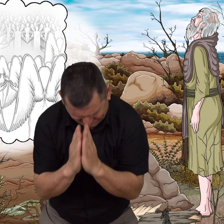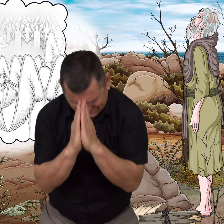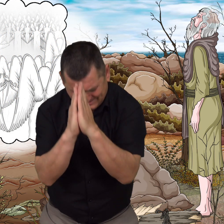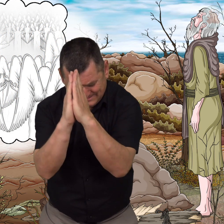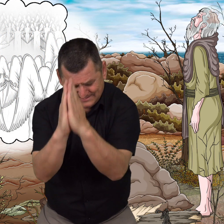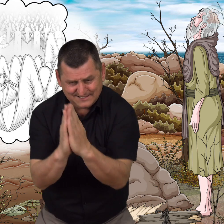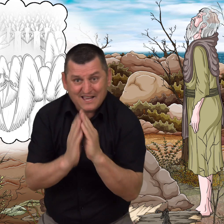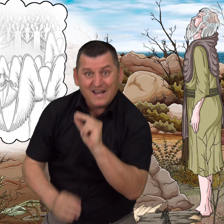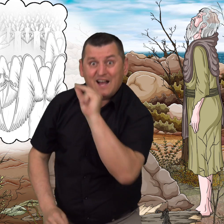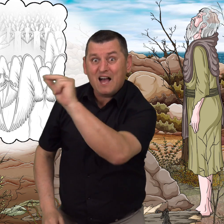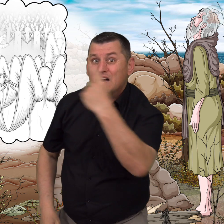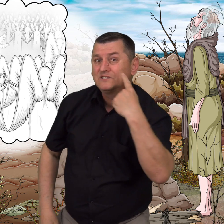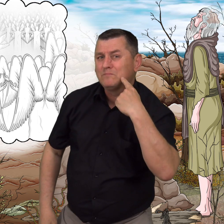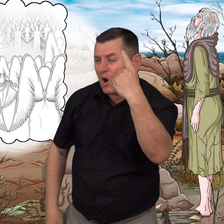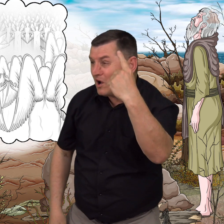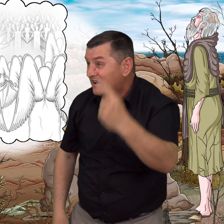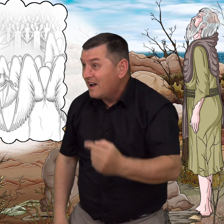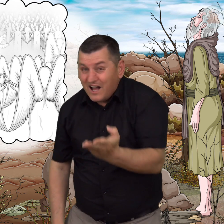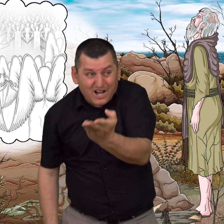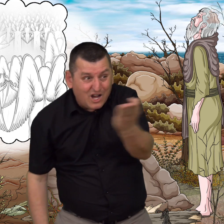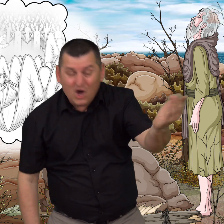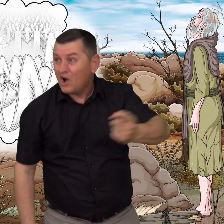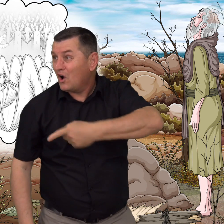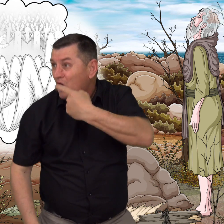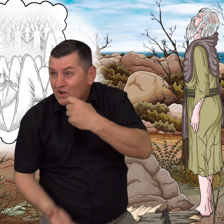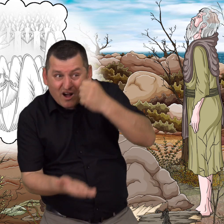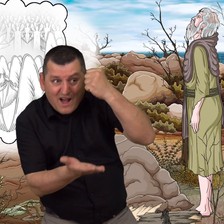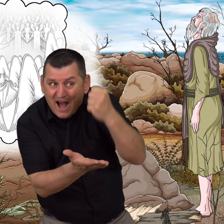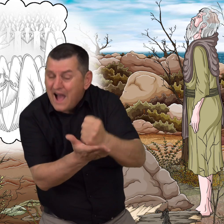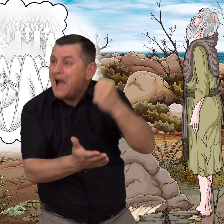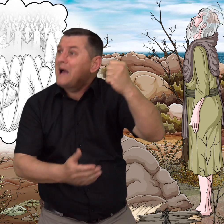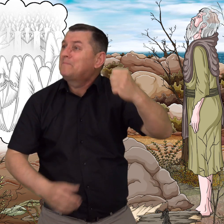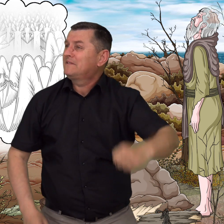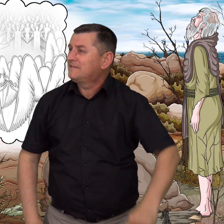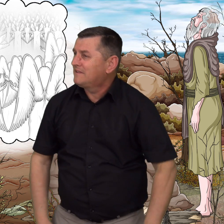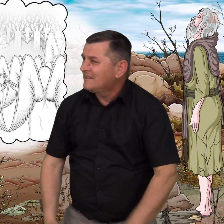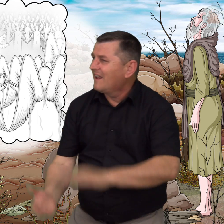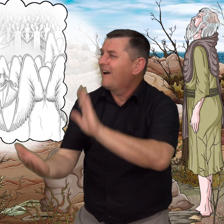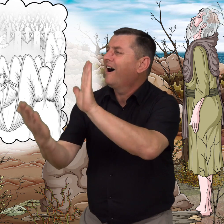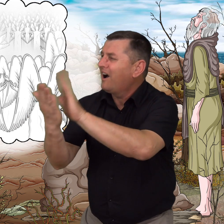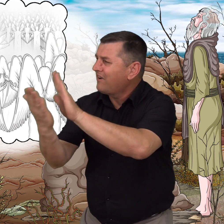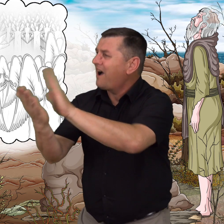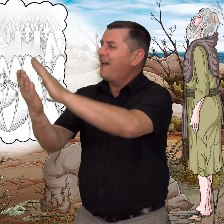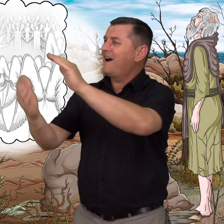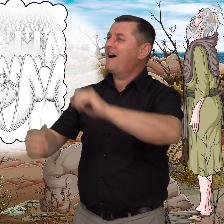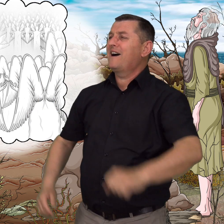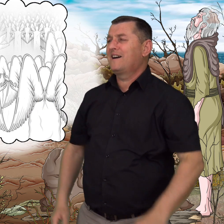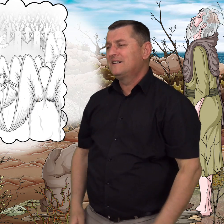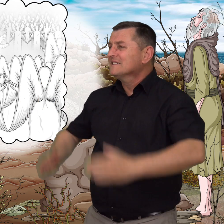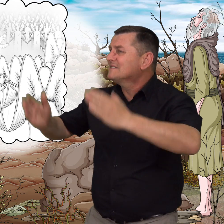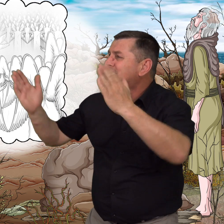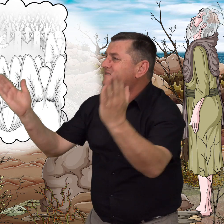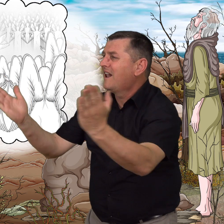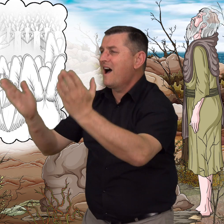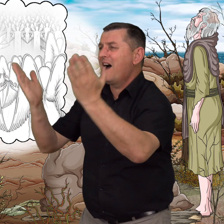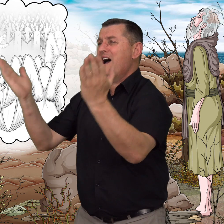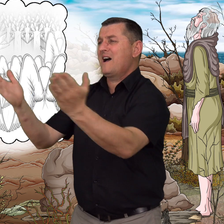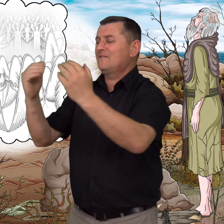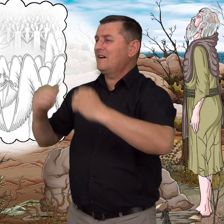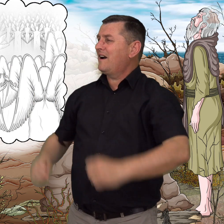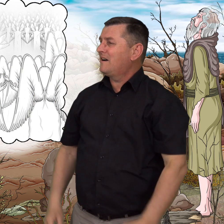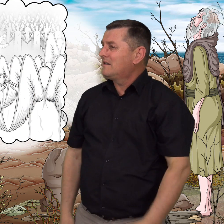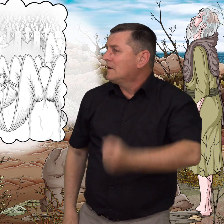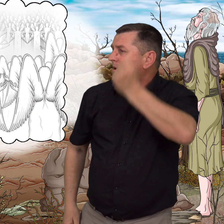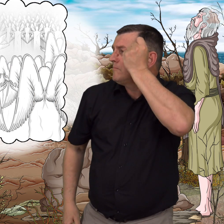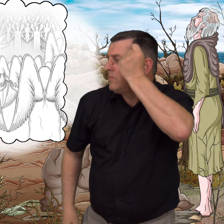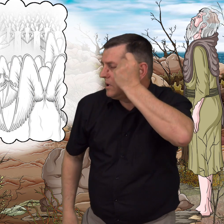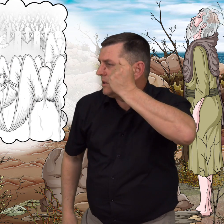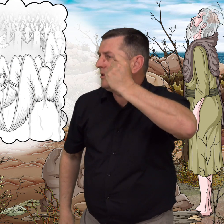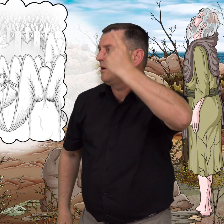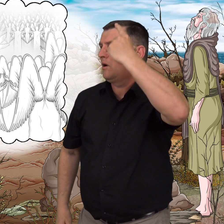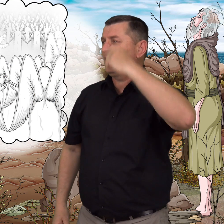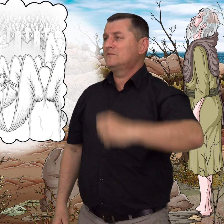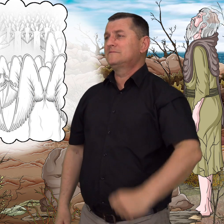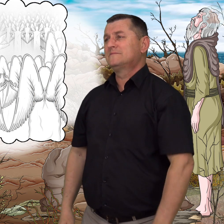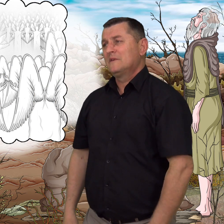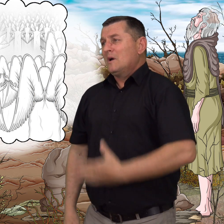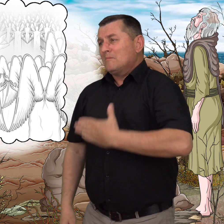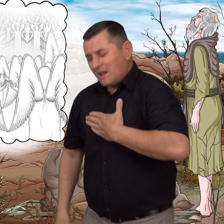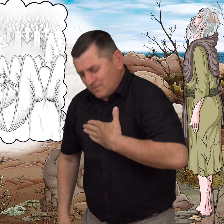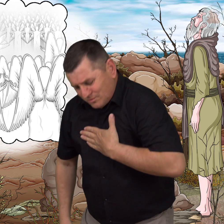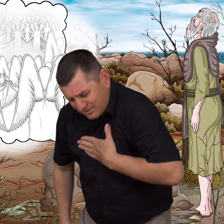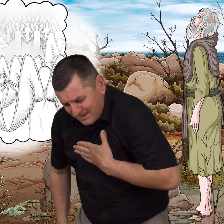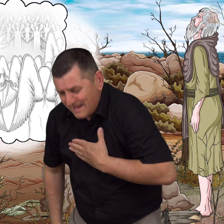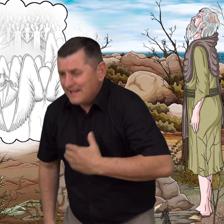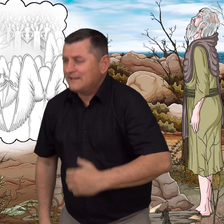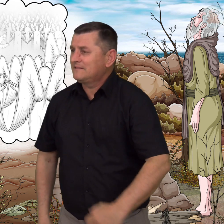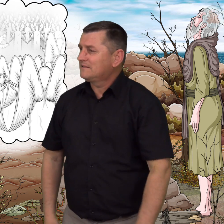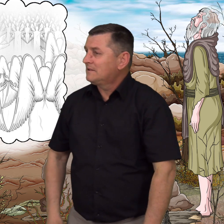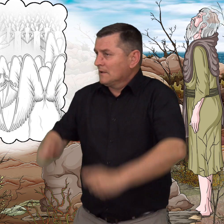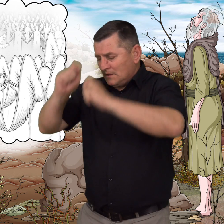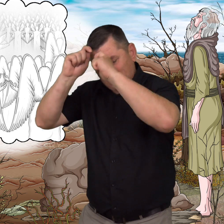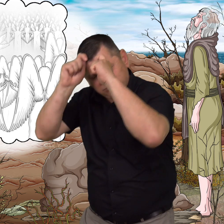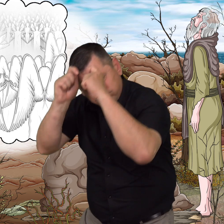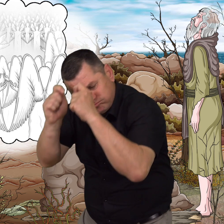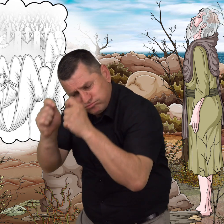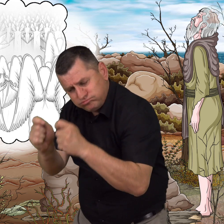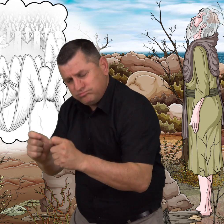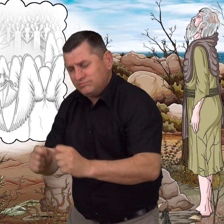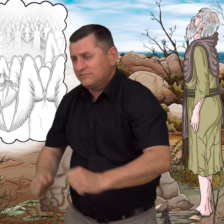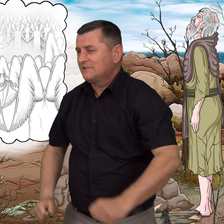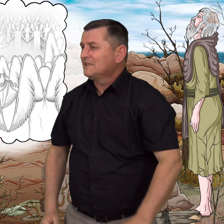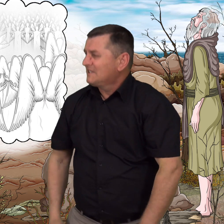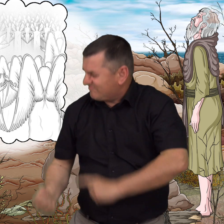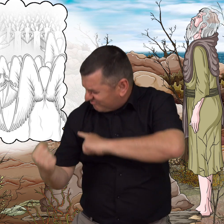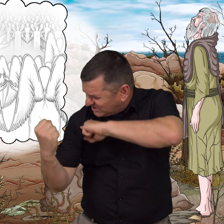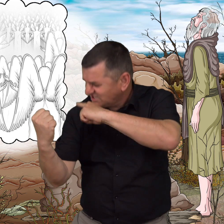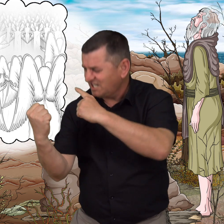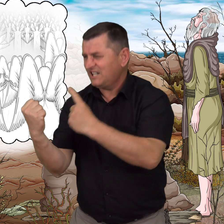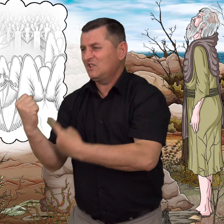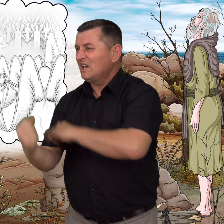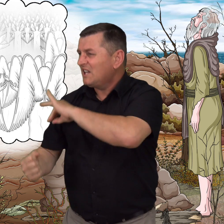And they fell facedown before the throne and worshiped God, saying, “Amen!